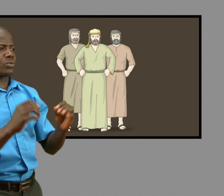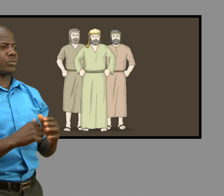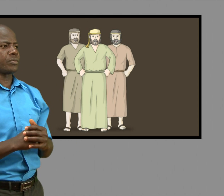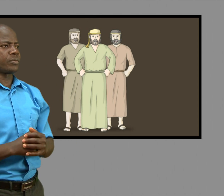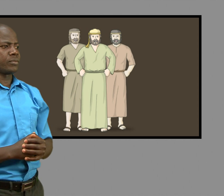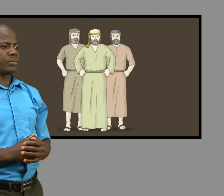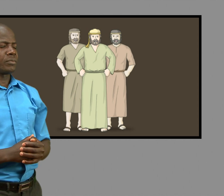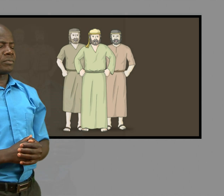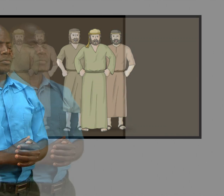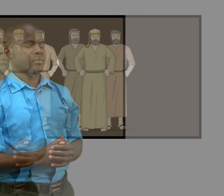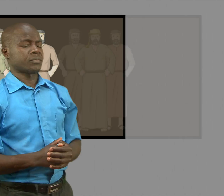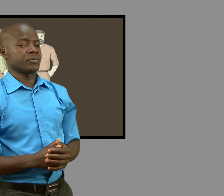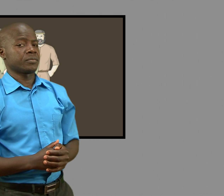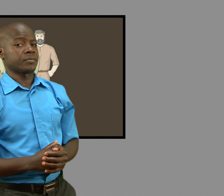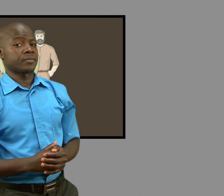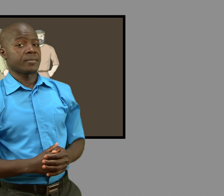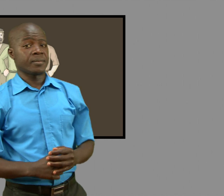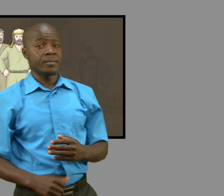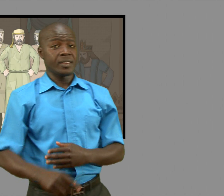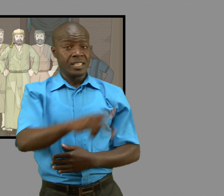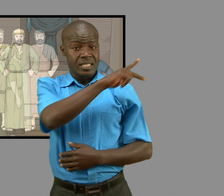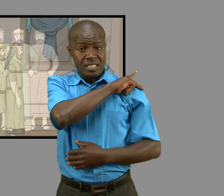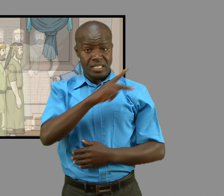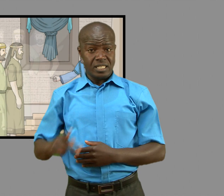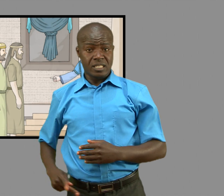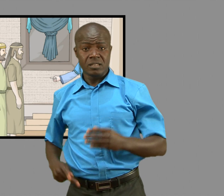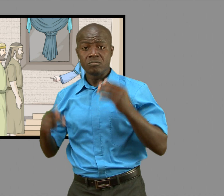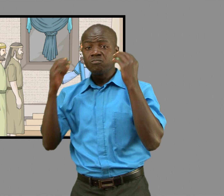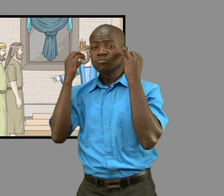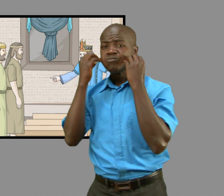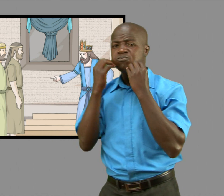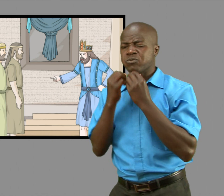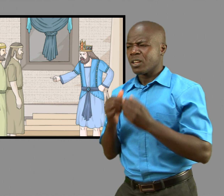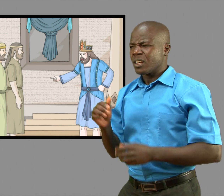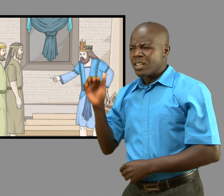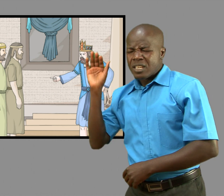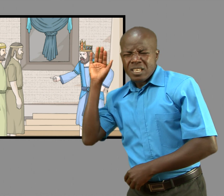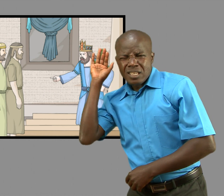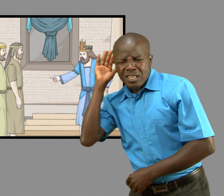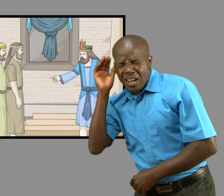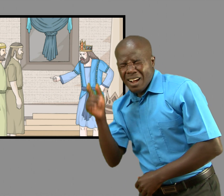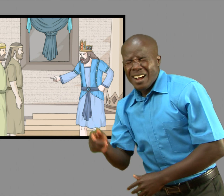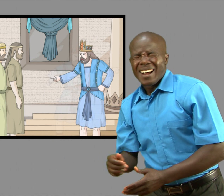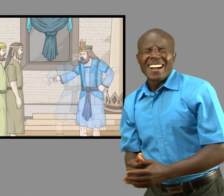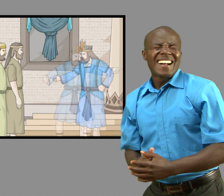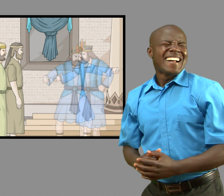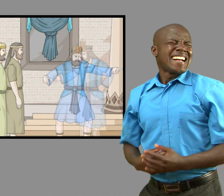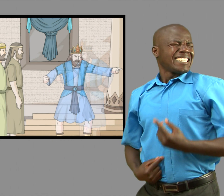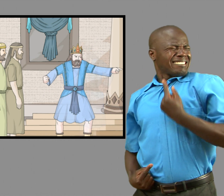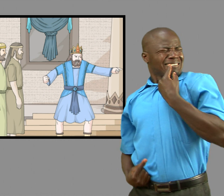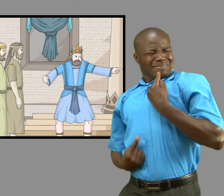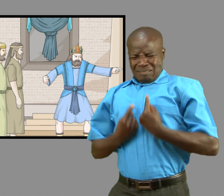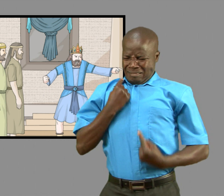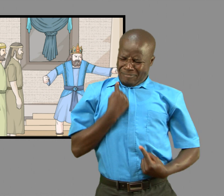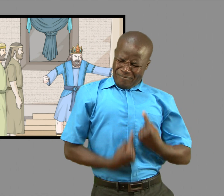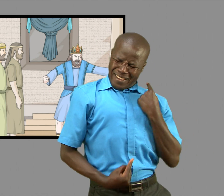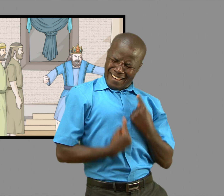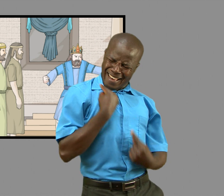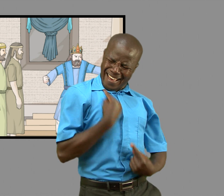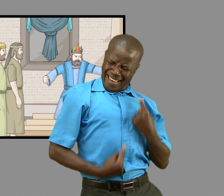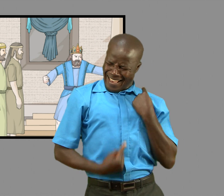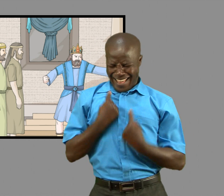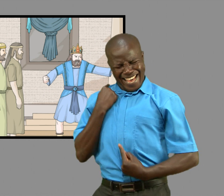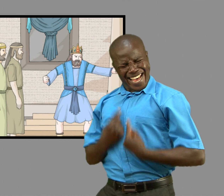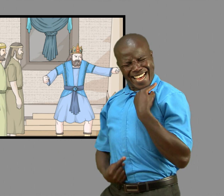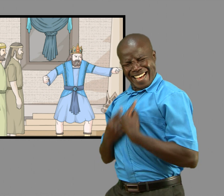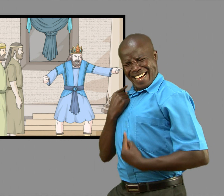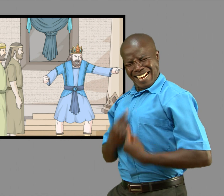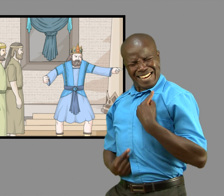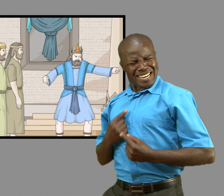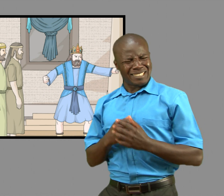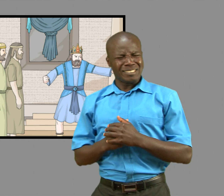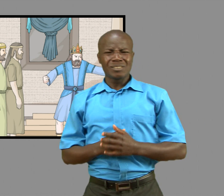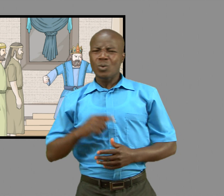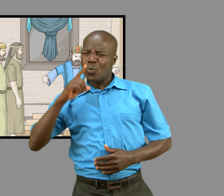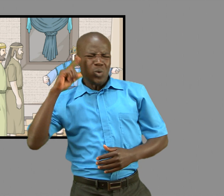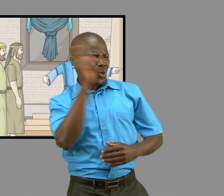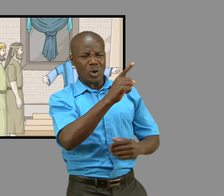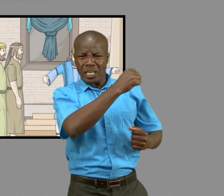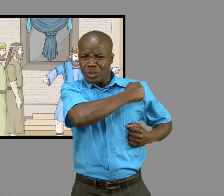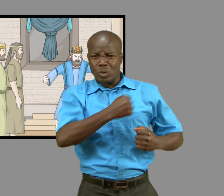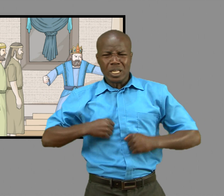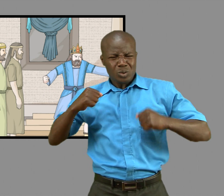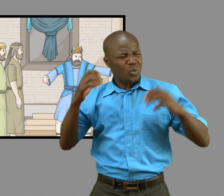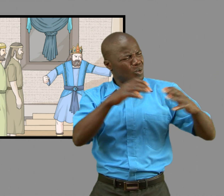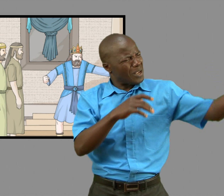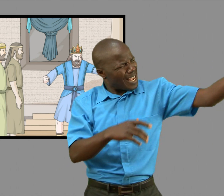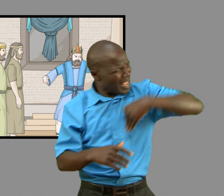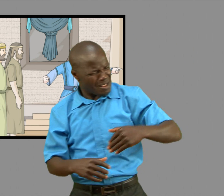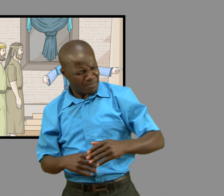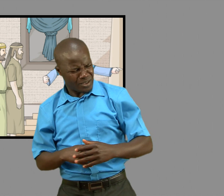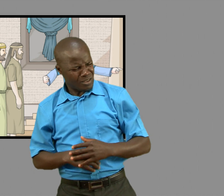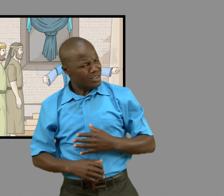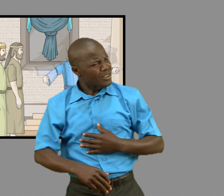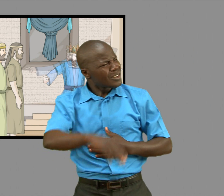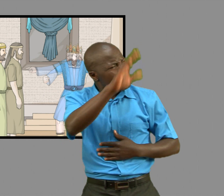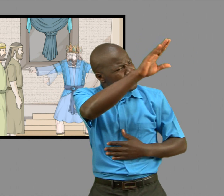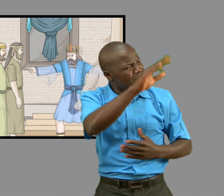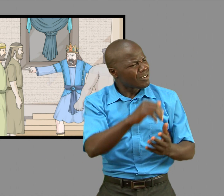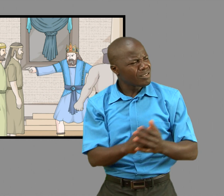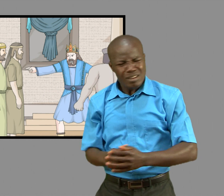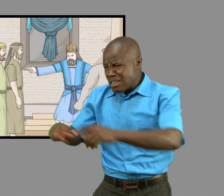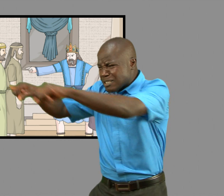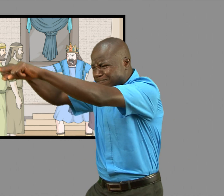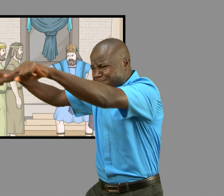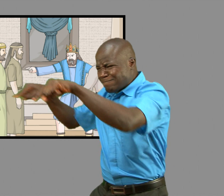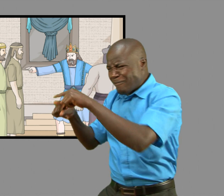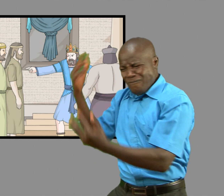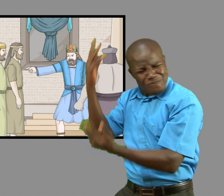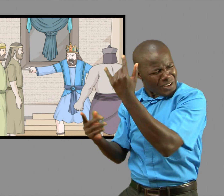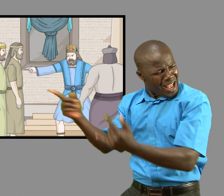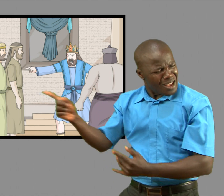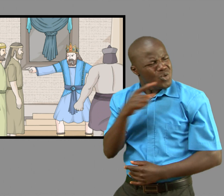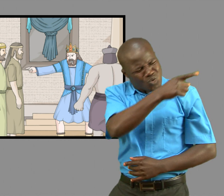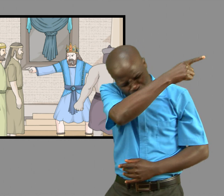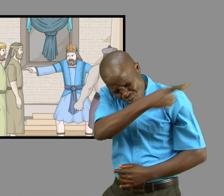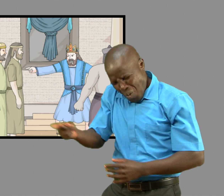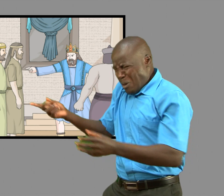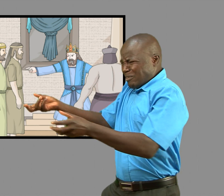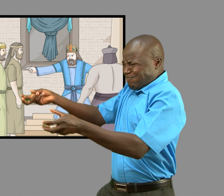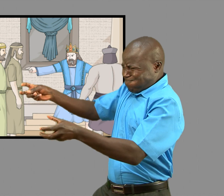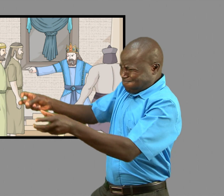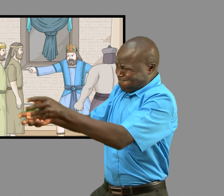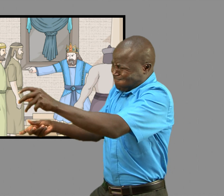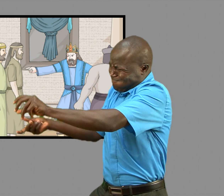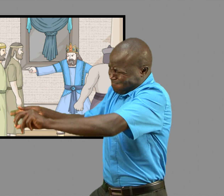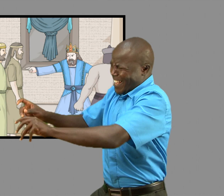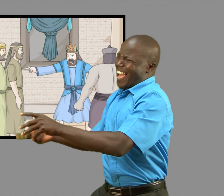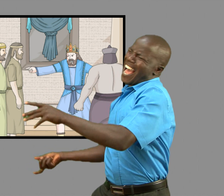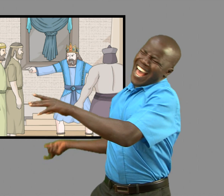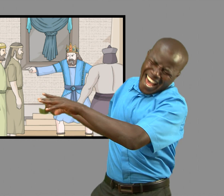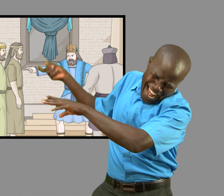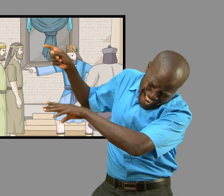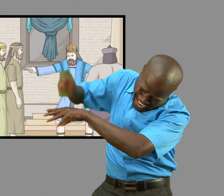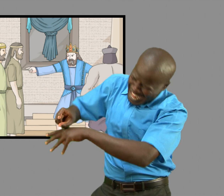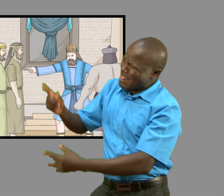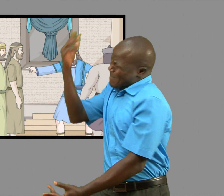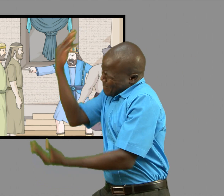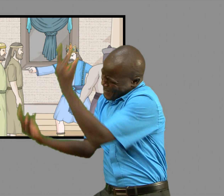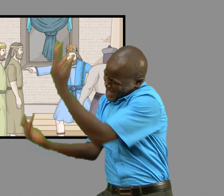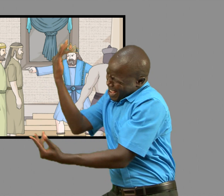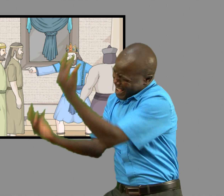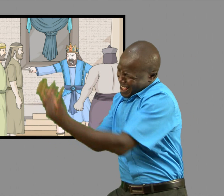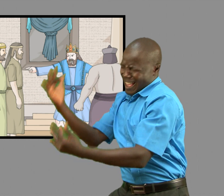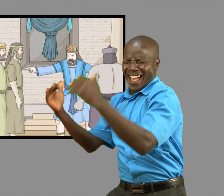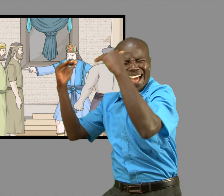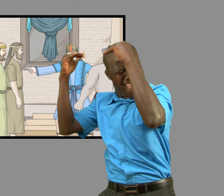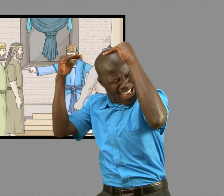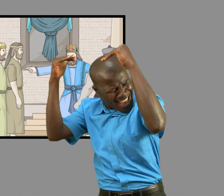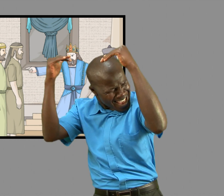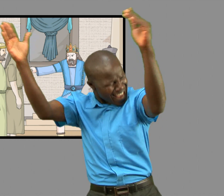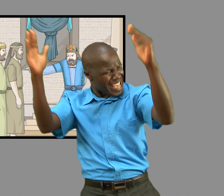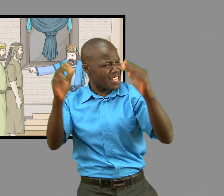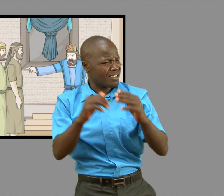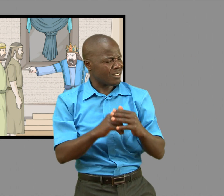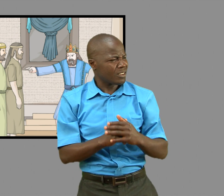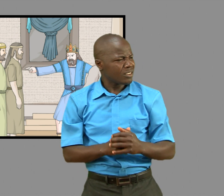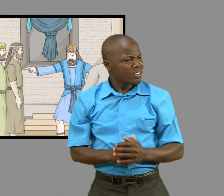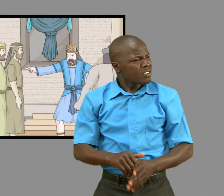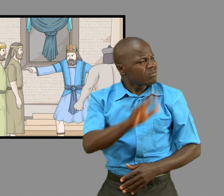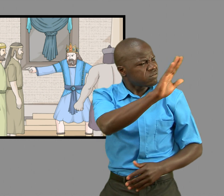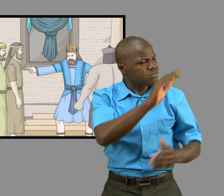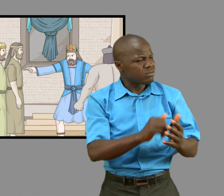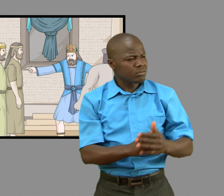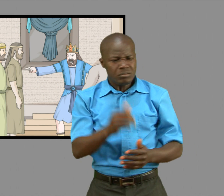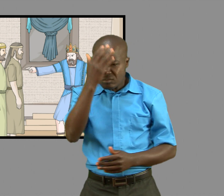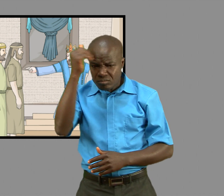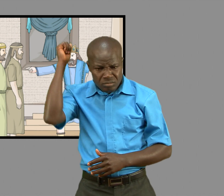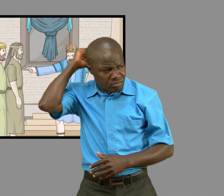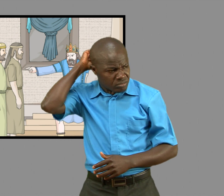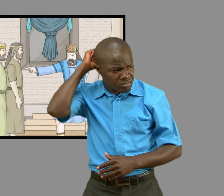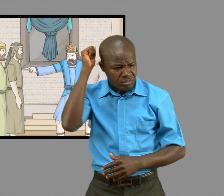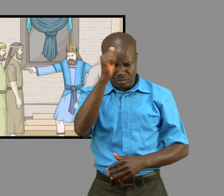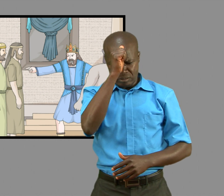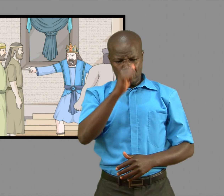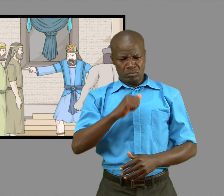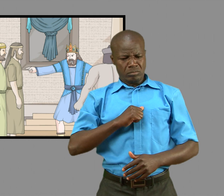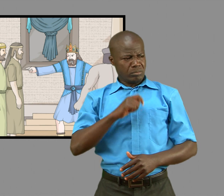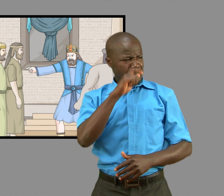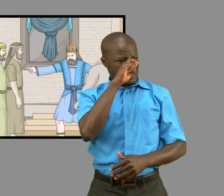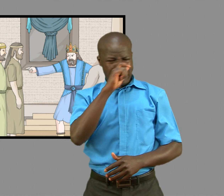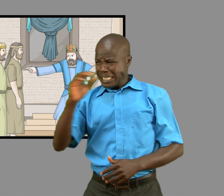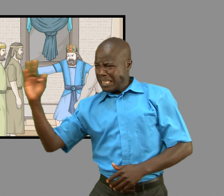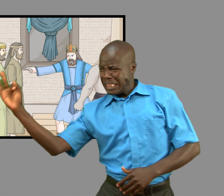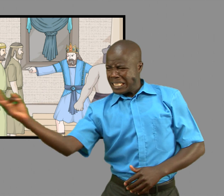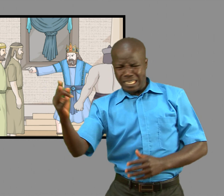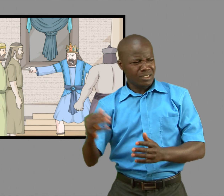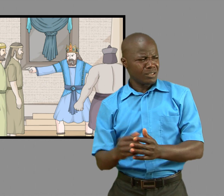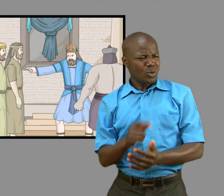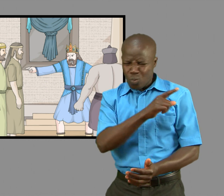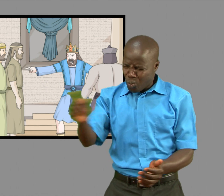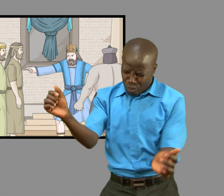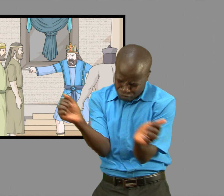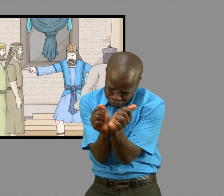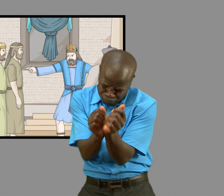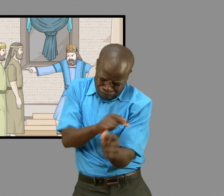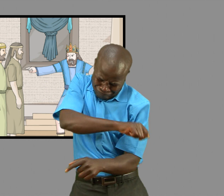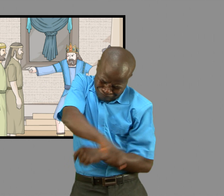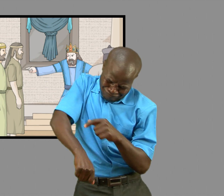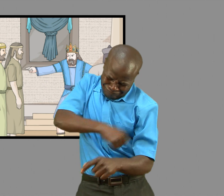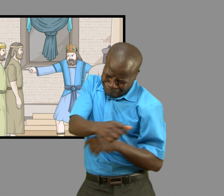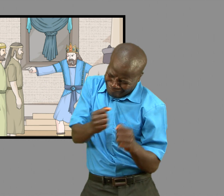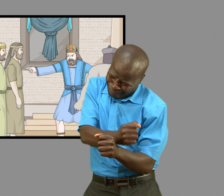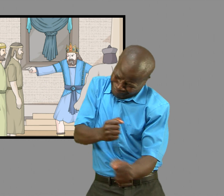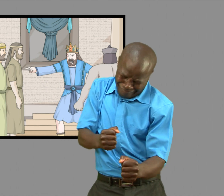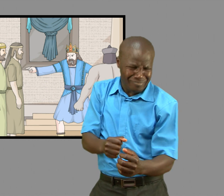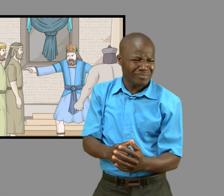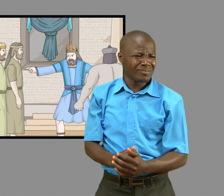At this, Nebuchadnezzar was filled with rage, and the expression on his face changed toward Shadrach, Meshach, and Abednego.